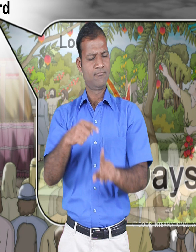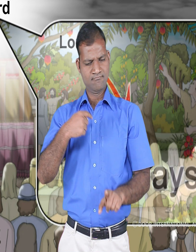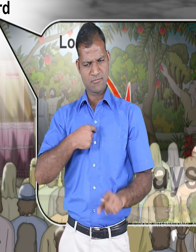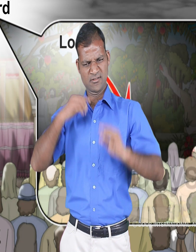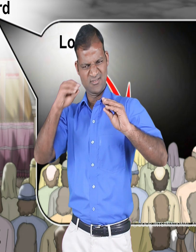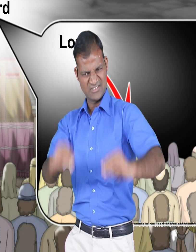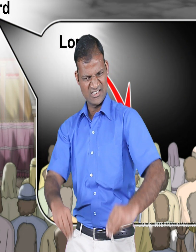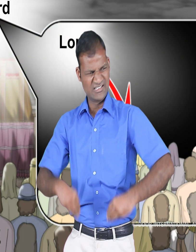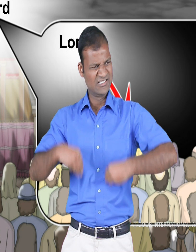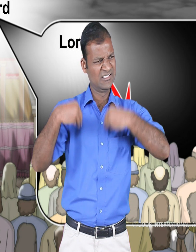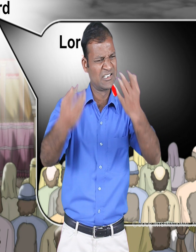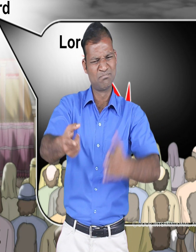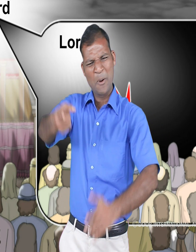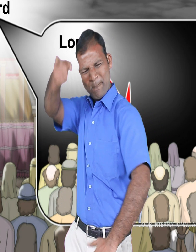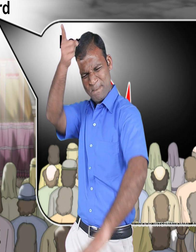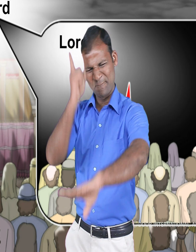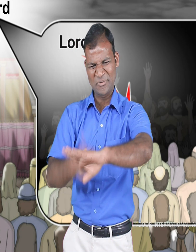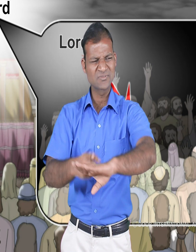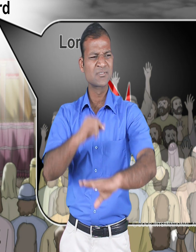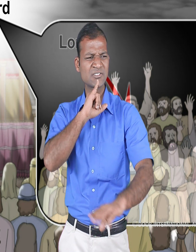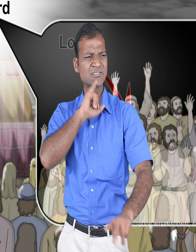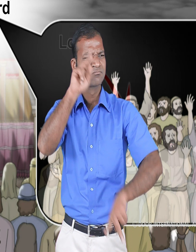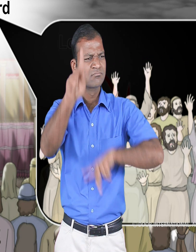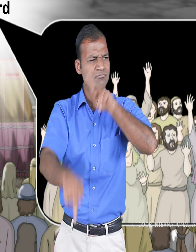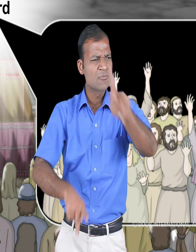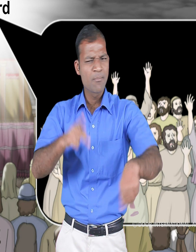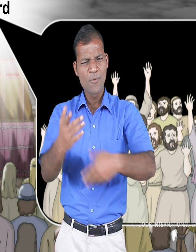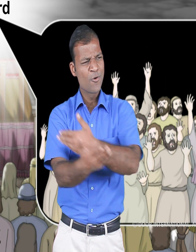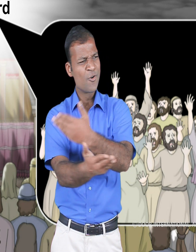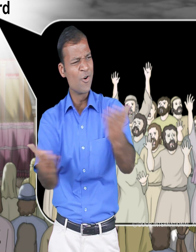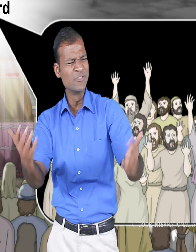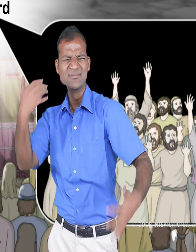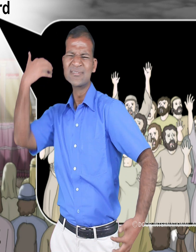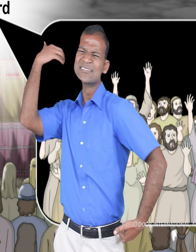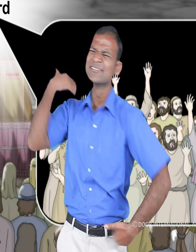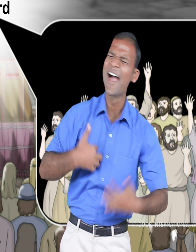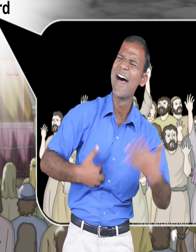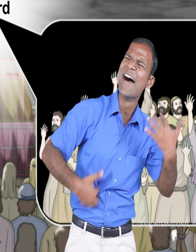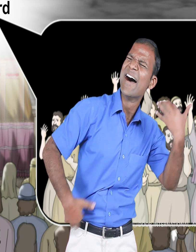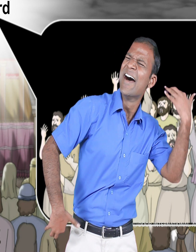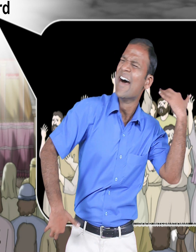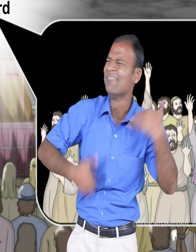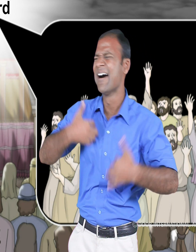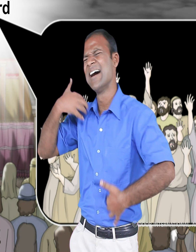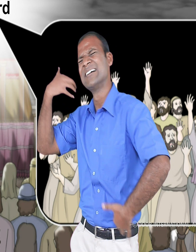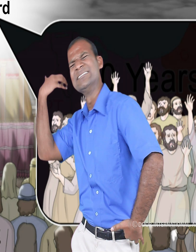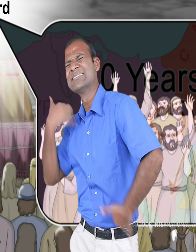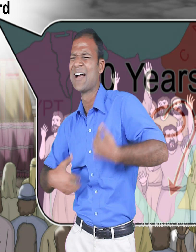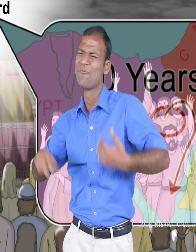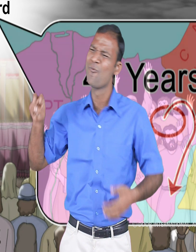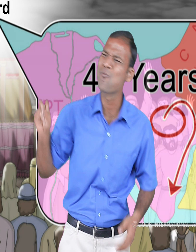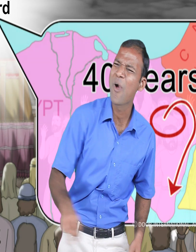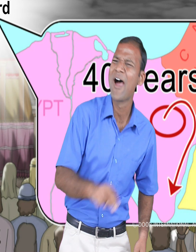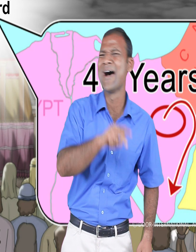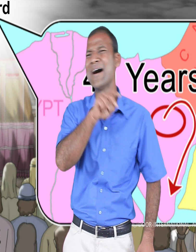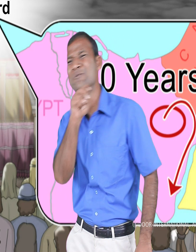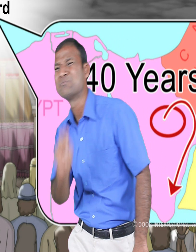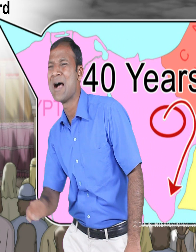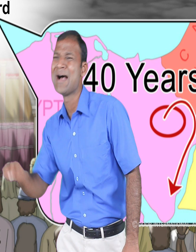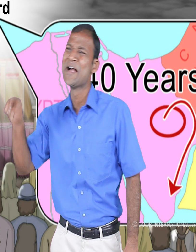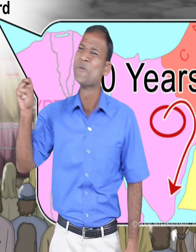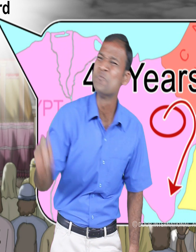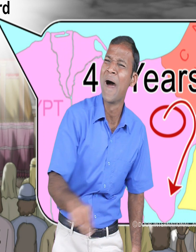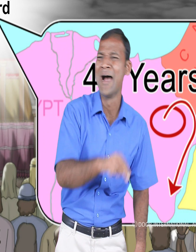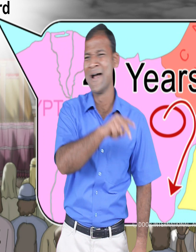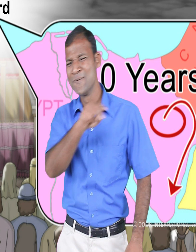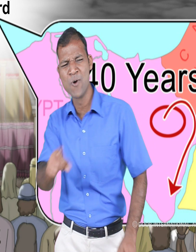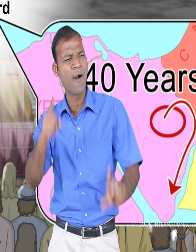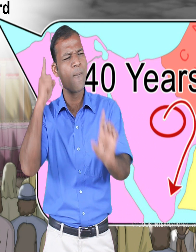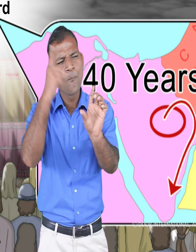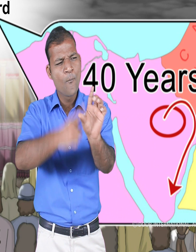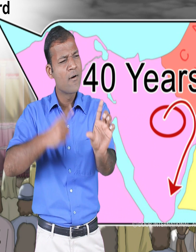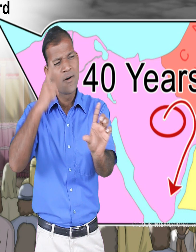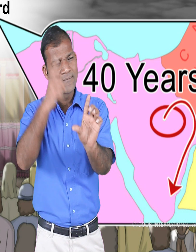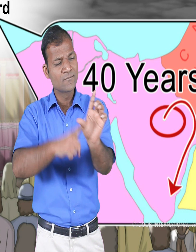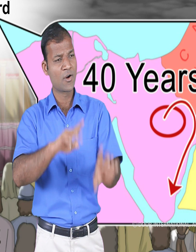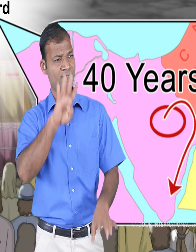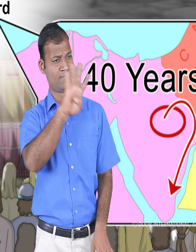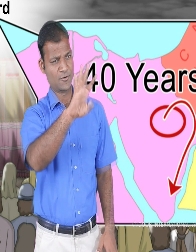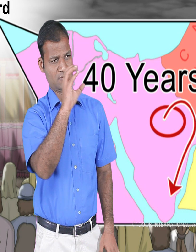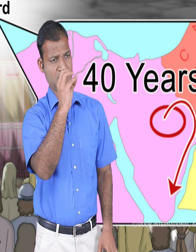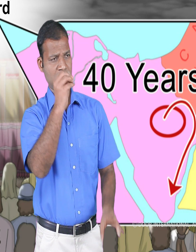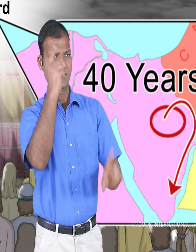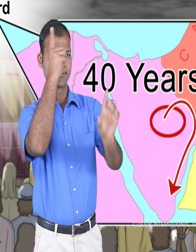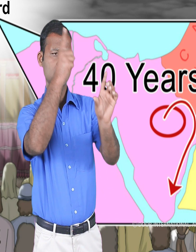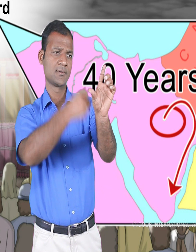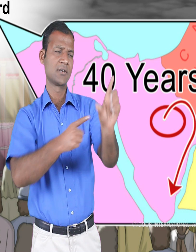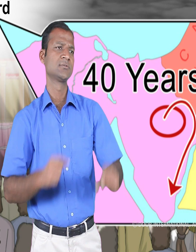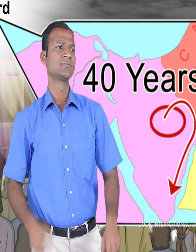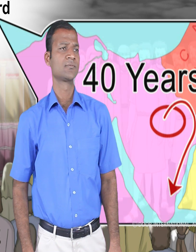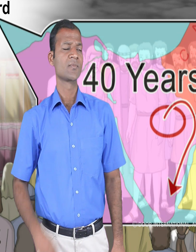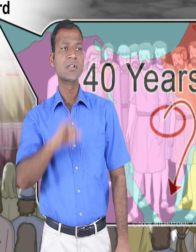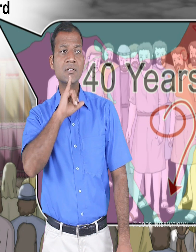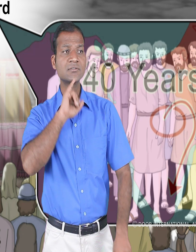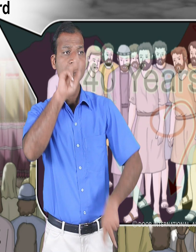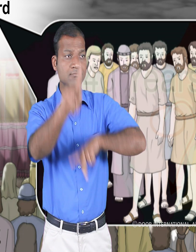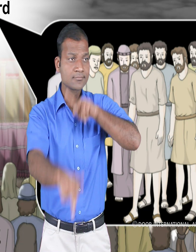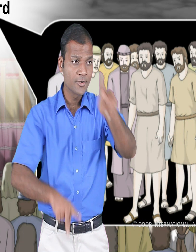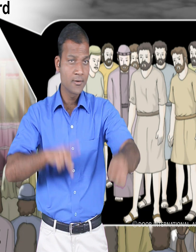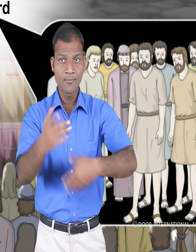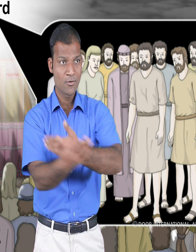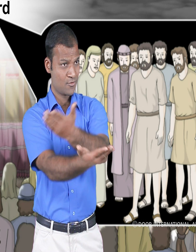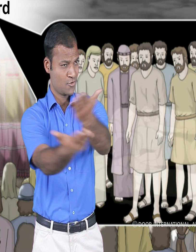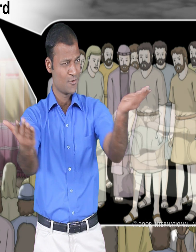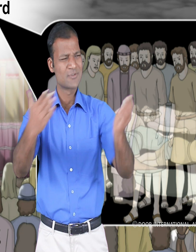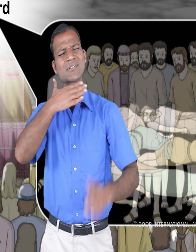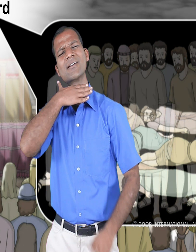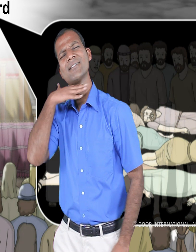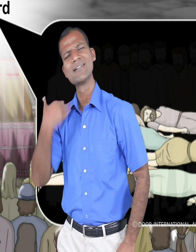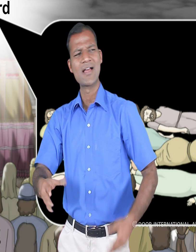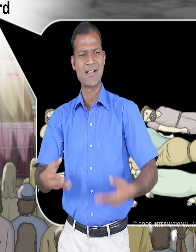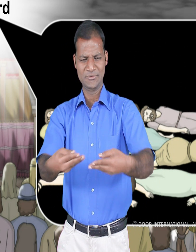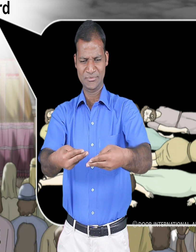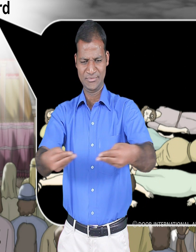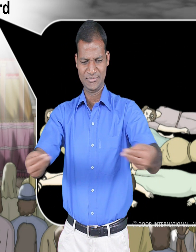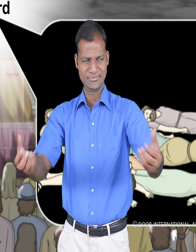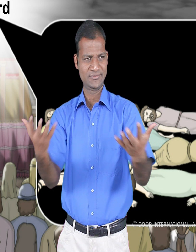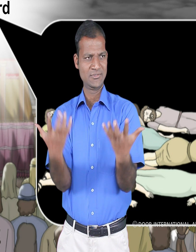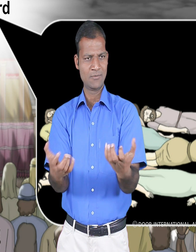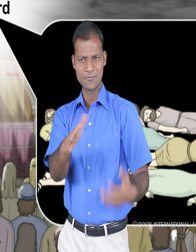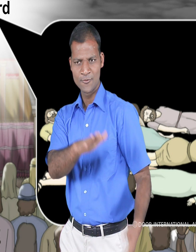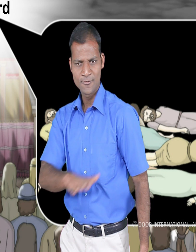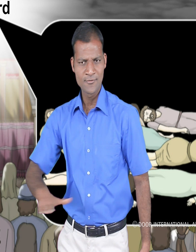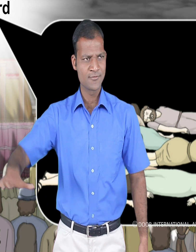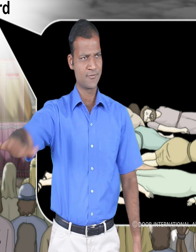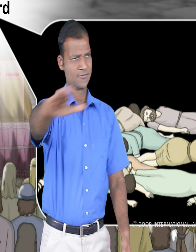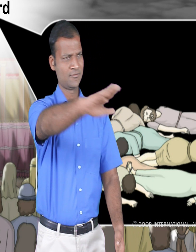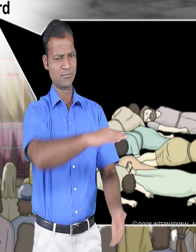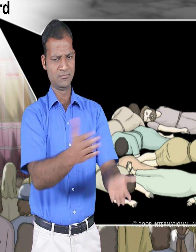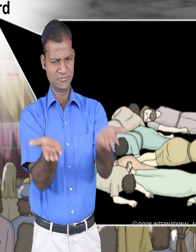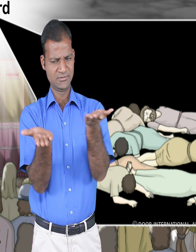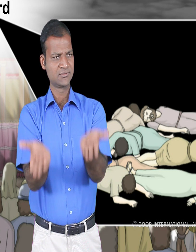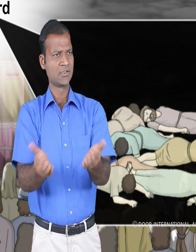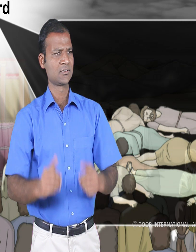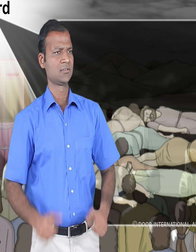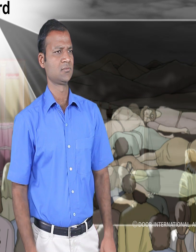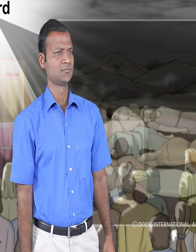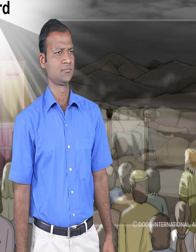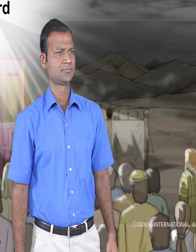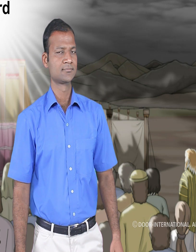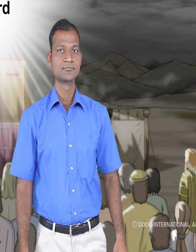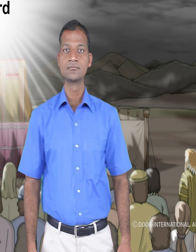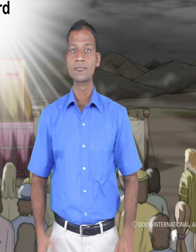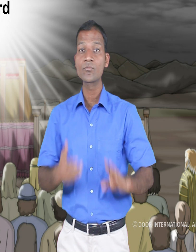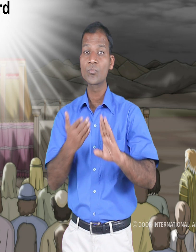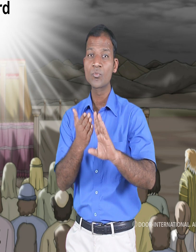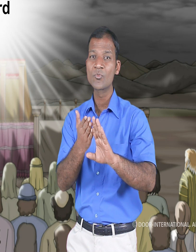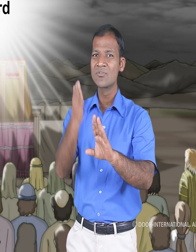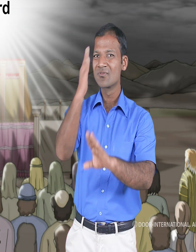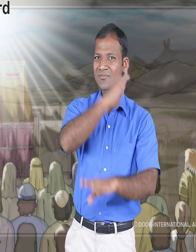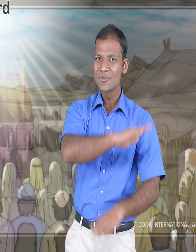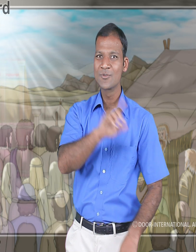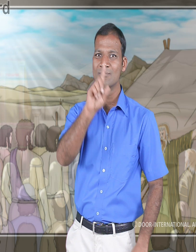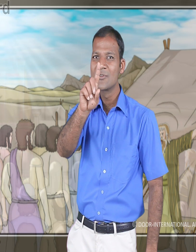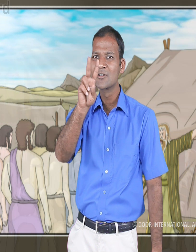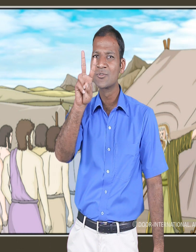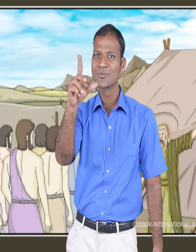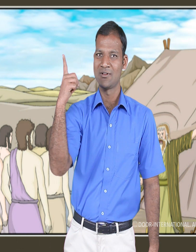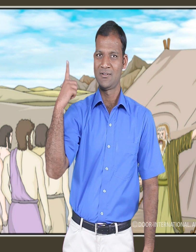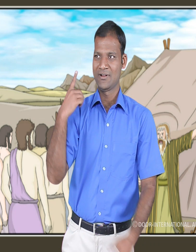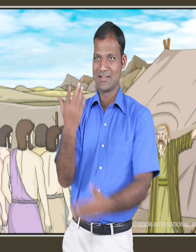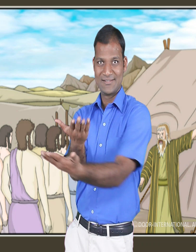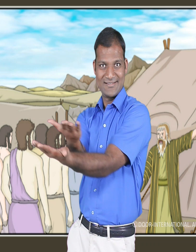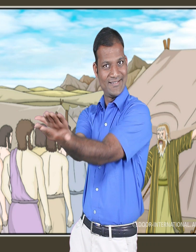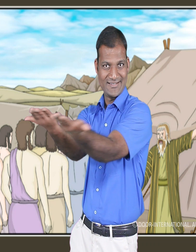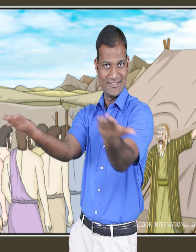I, the LORD, have spoken, and I will surely do these things to this entire wicked congregation, which has conspired against Me. They will meet their end in the wilderness, and there they will die.”